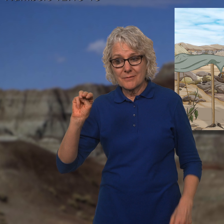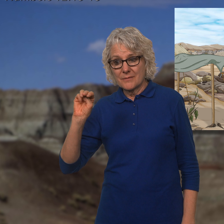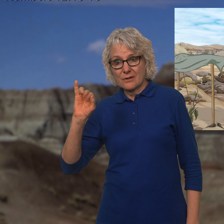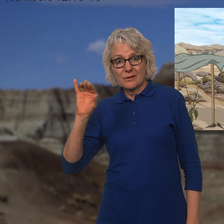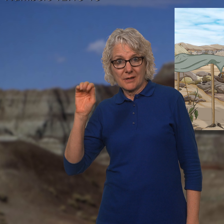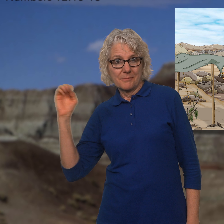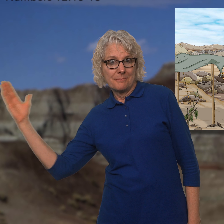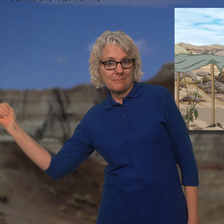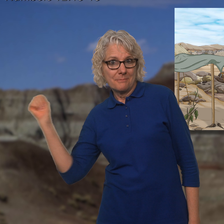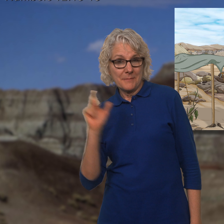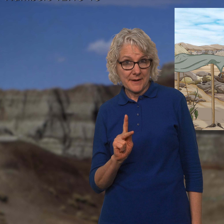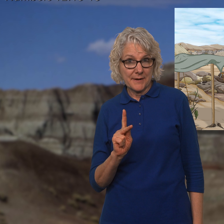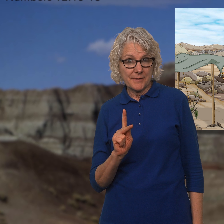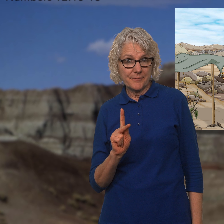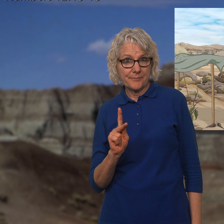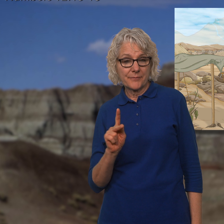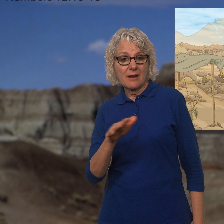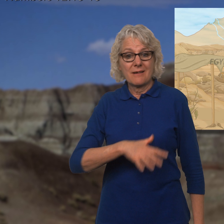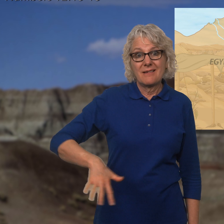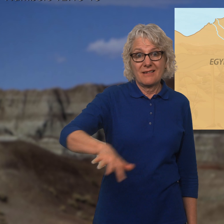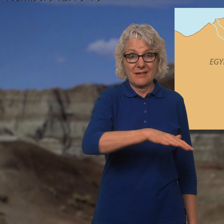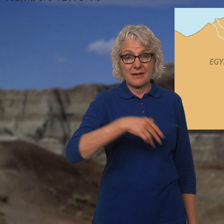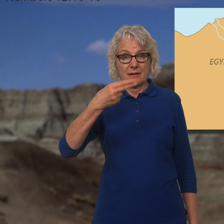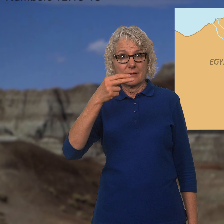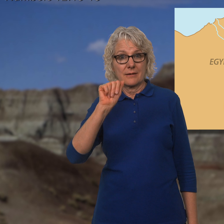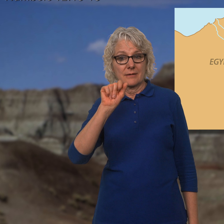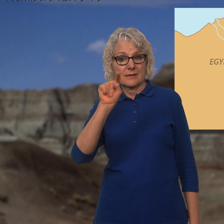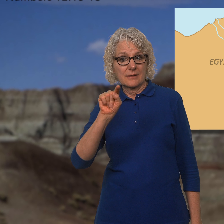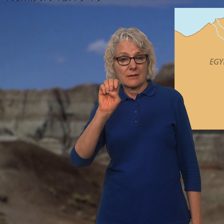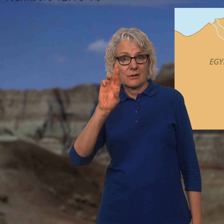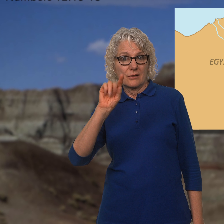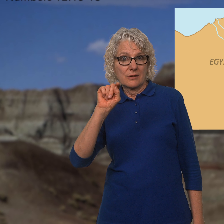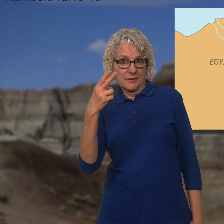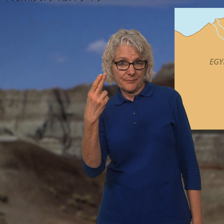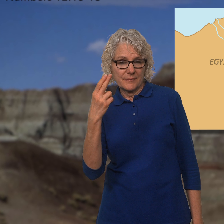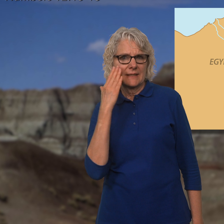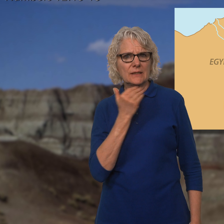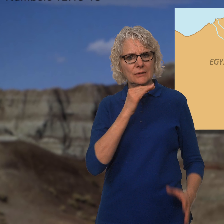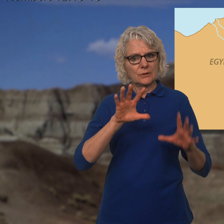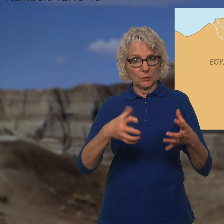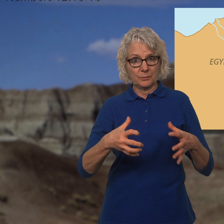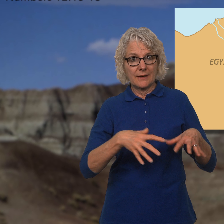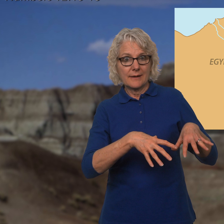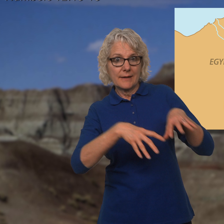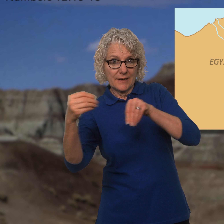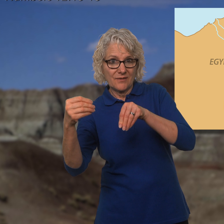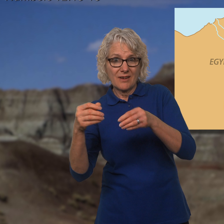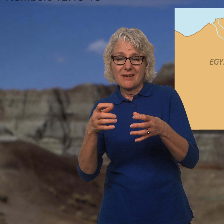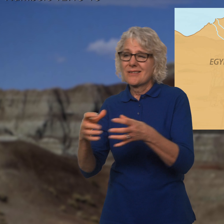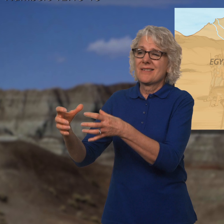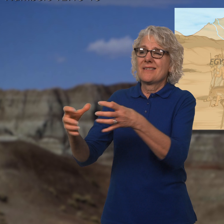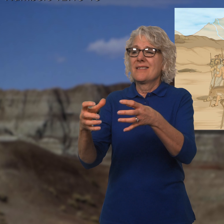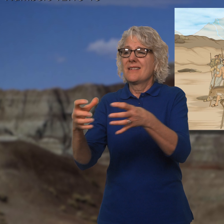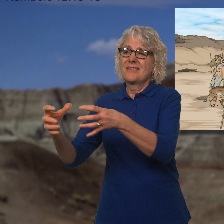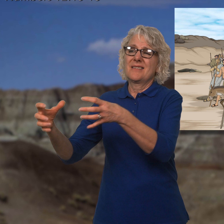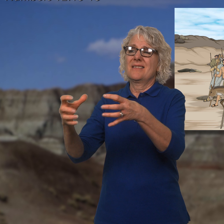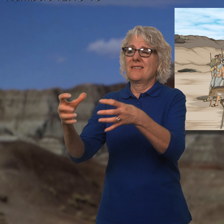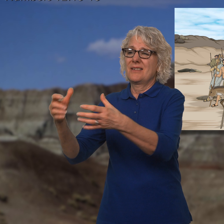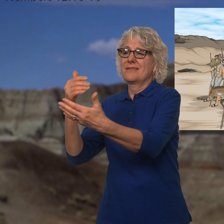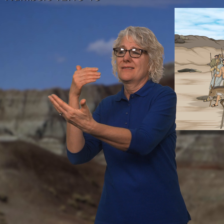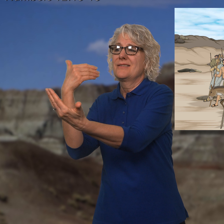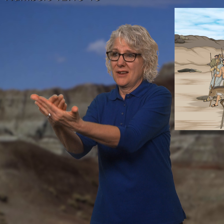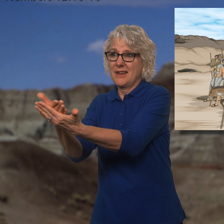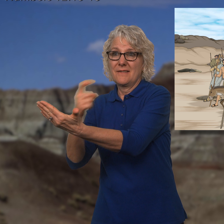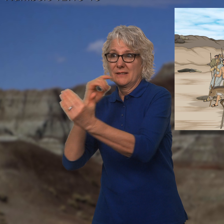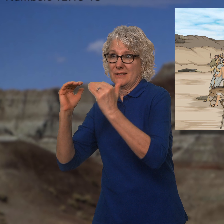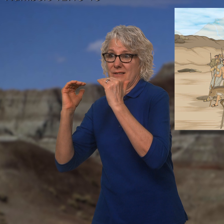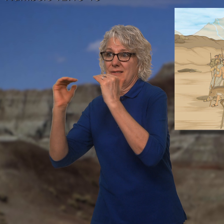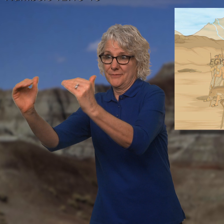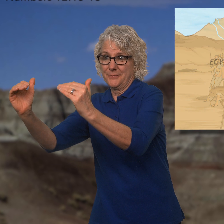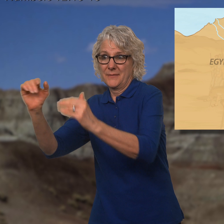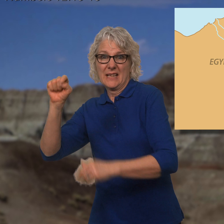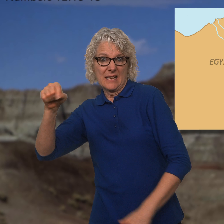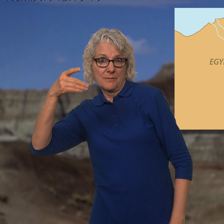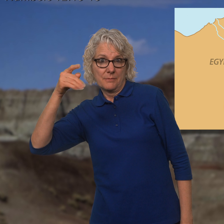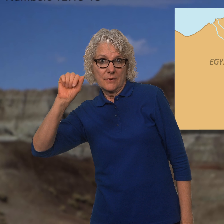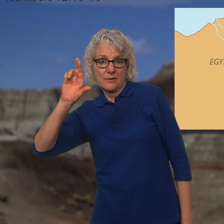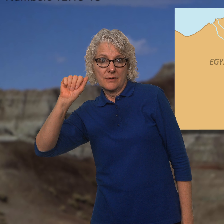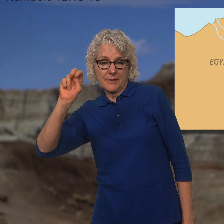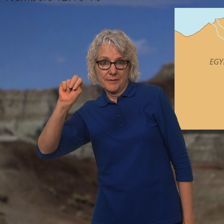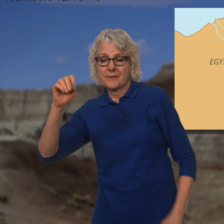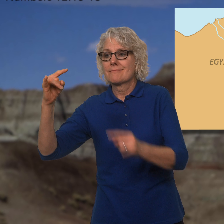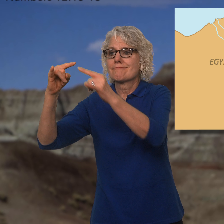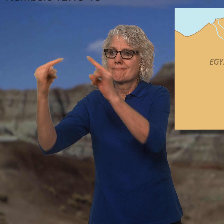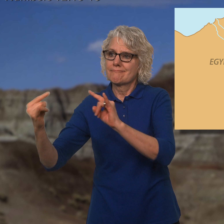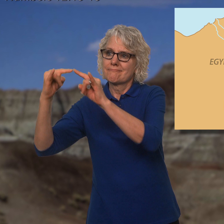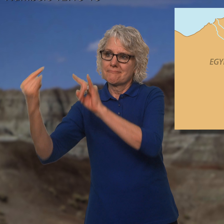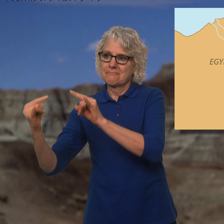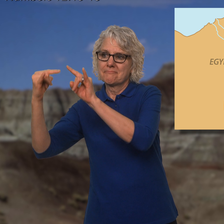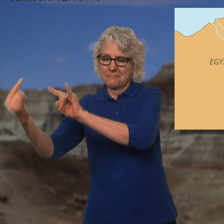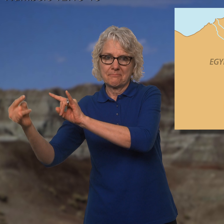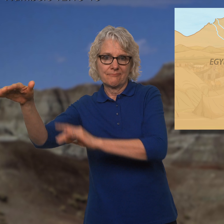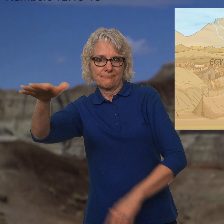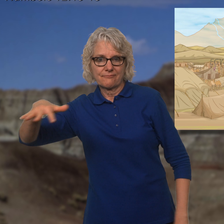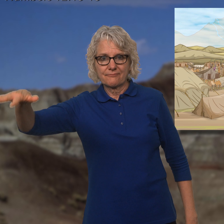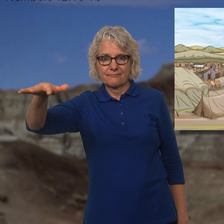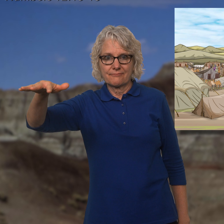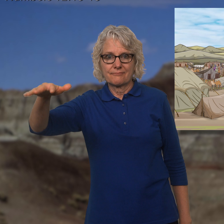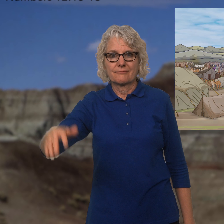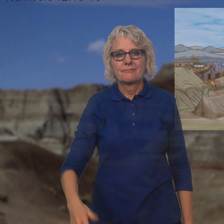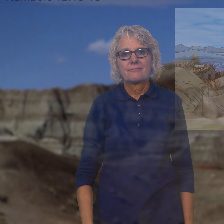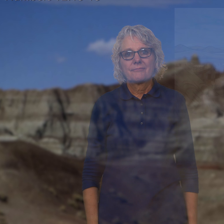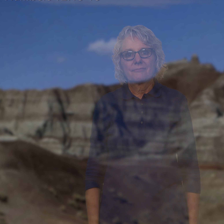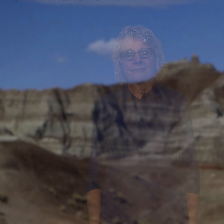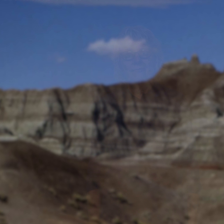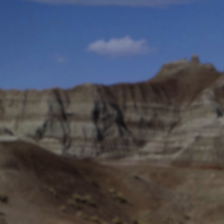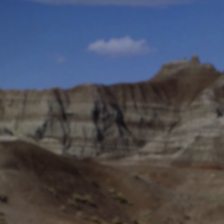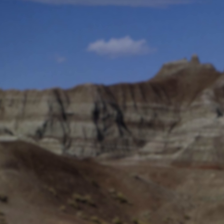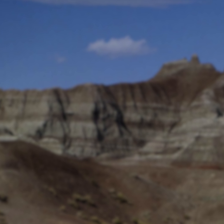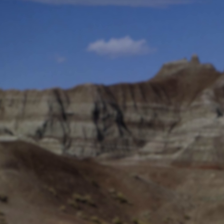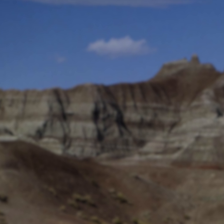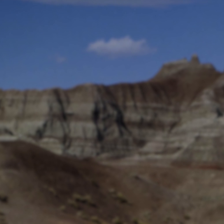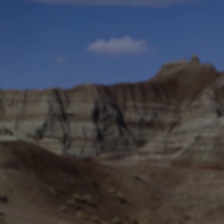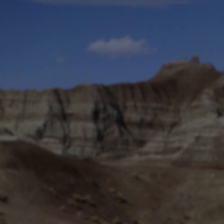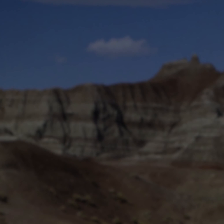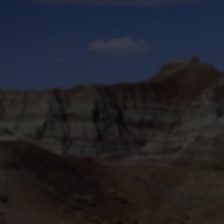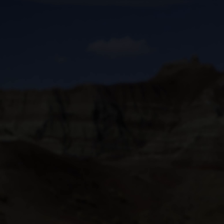After that, the people set out from Hazeroth and camped in the Wilderness of Paran.